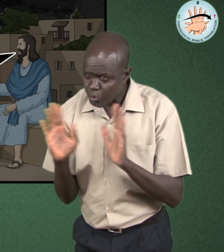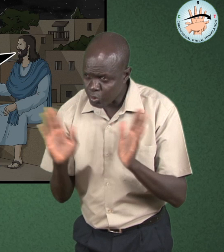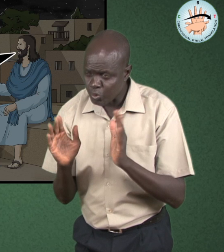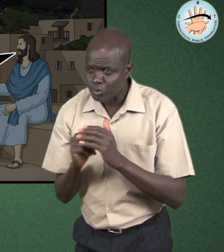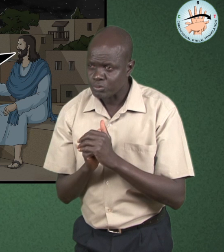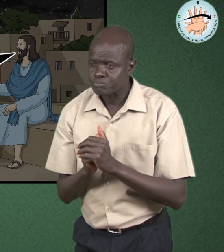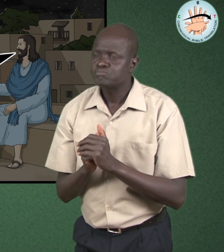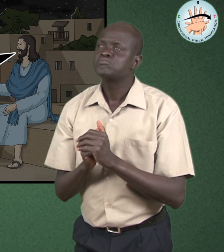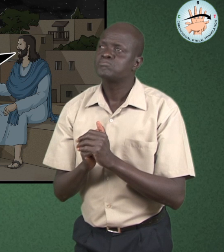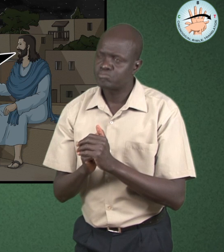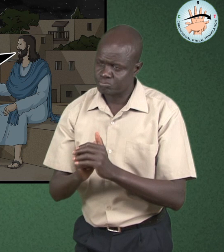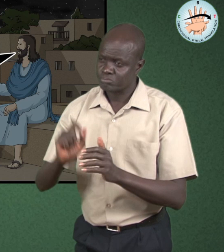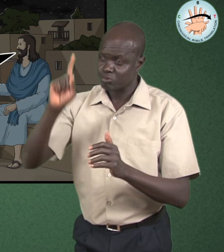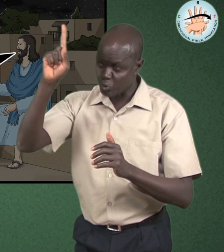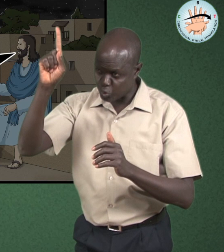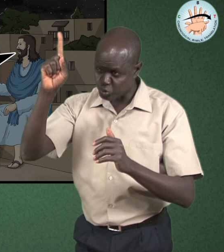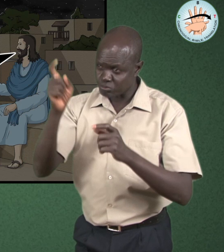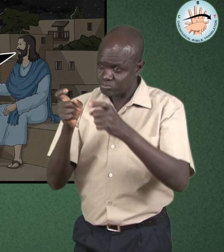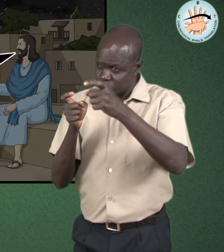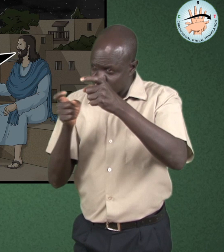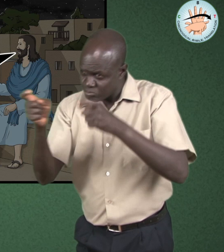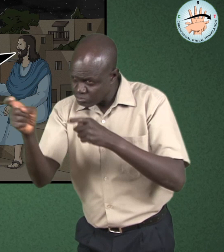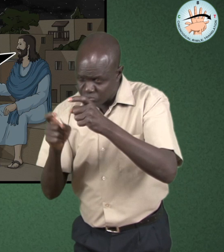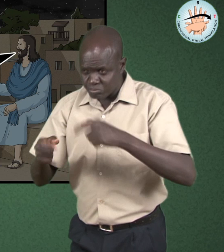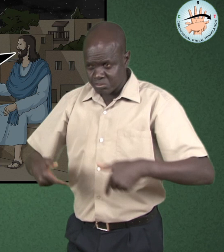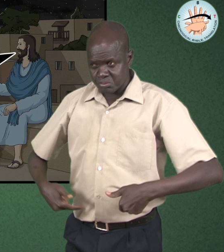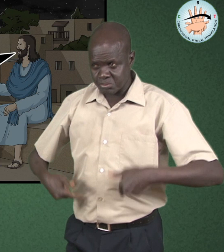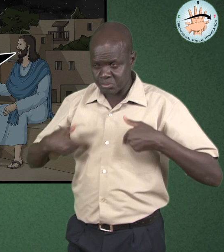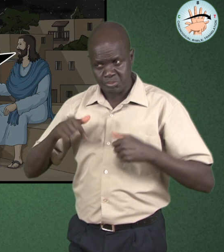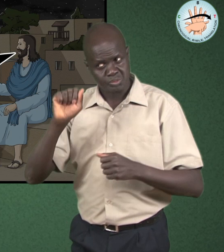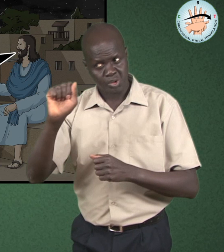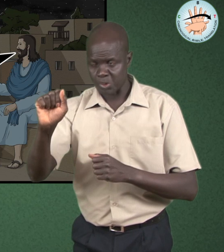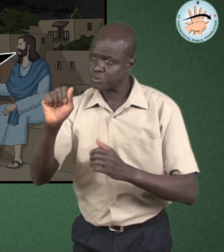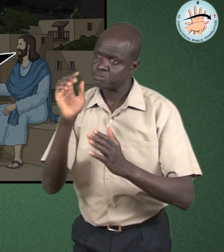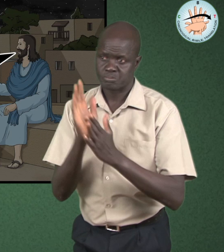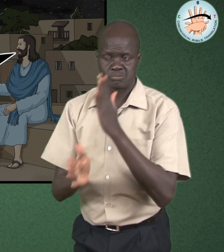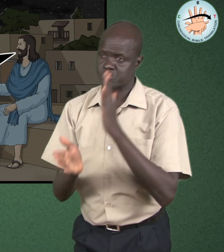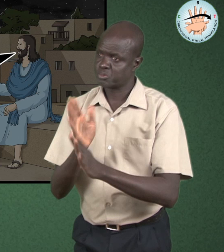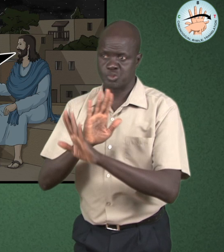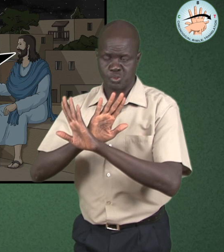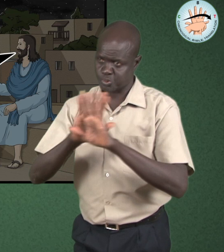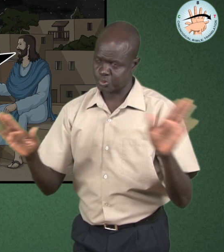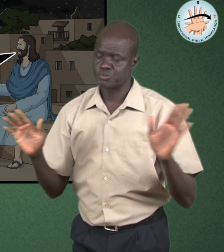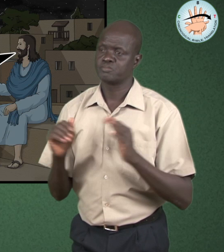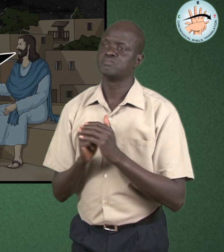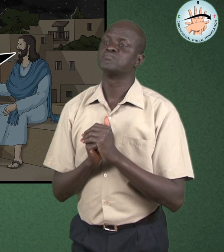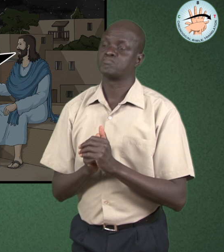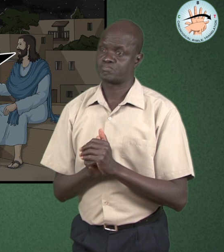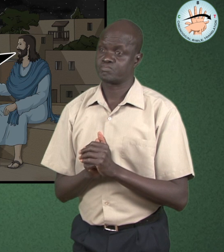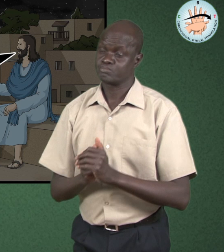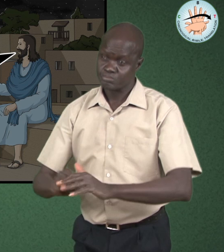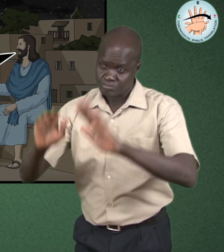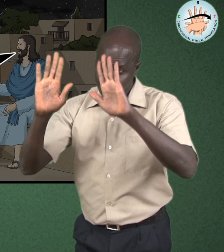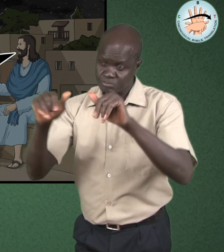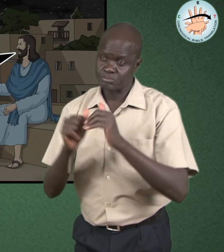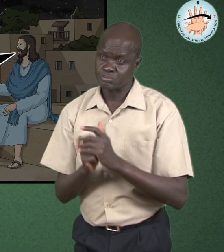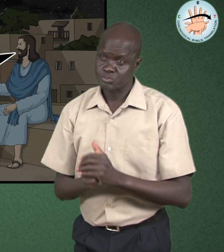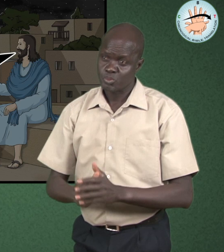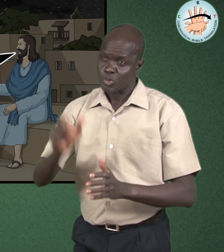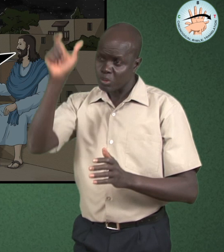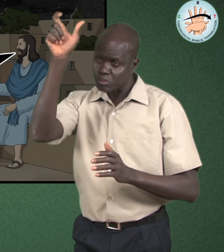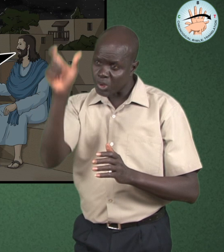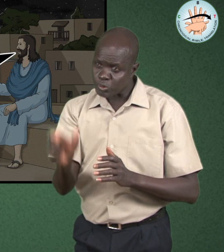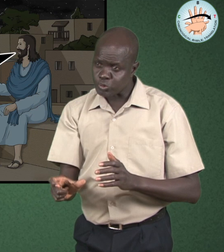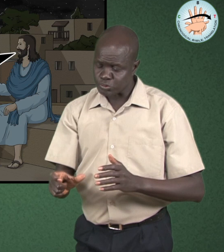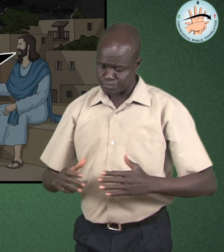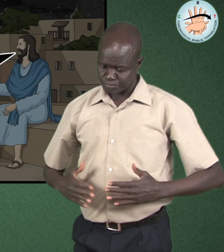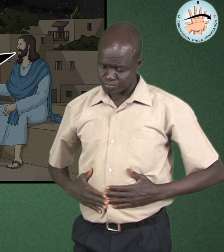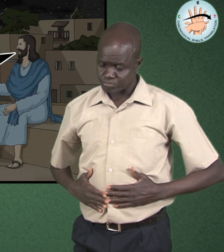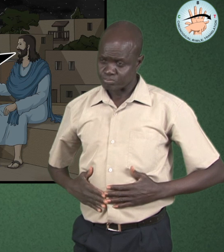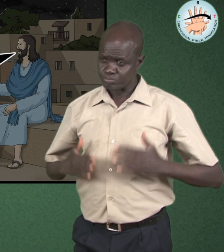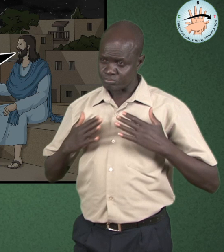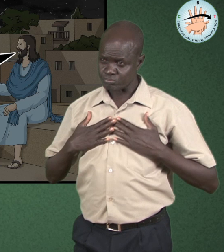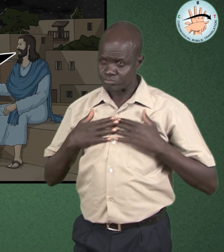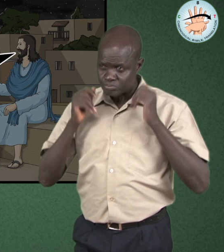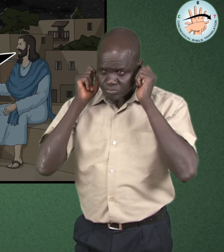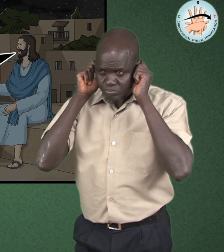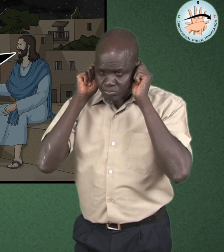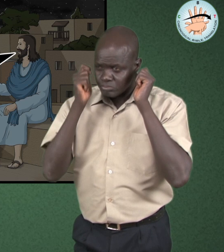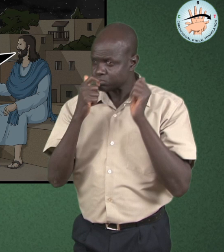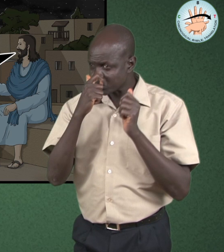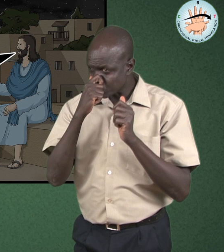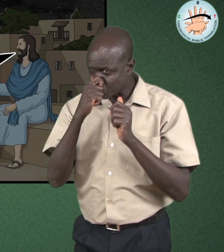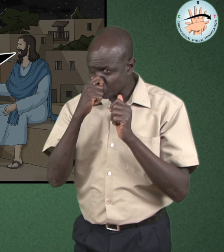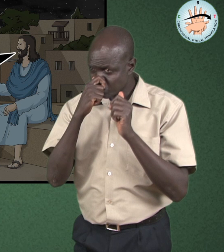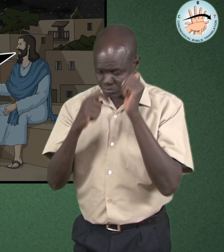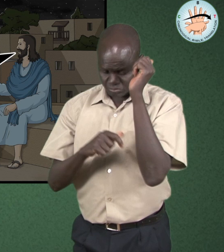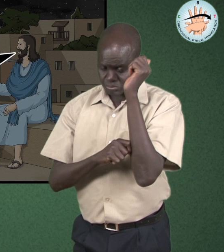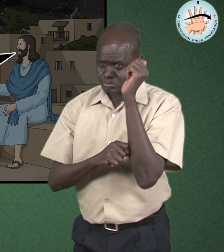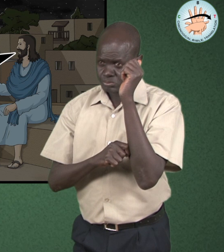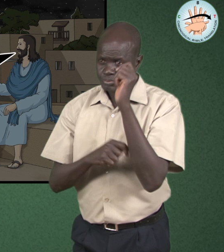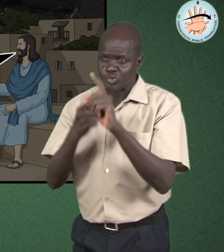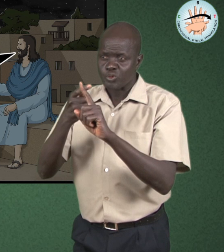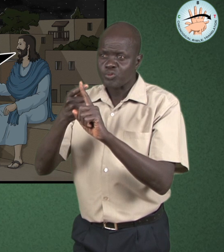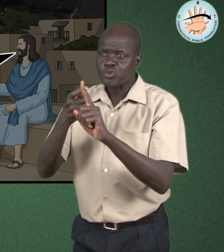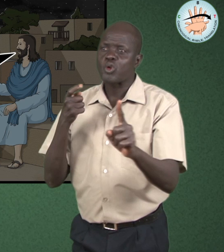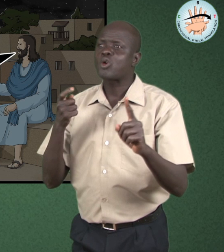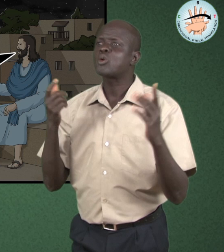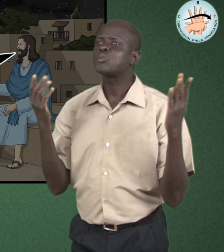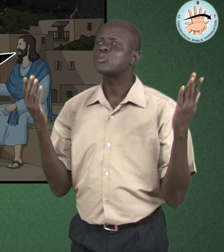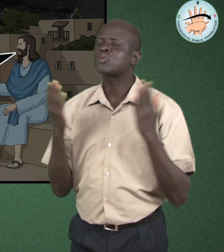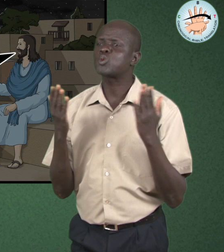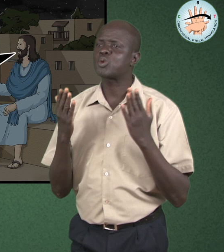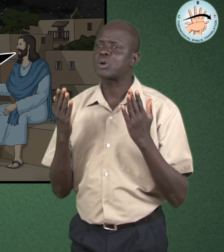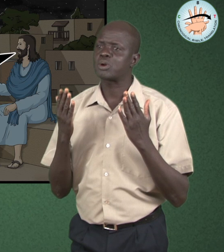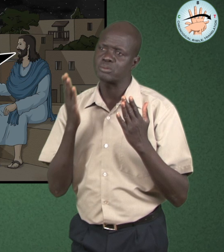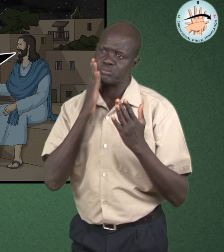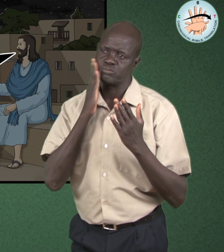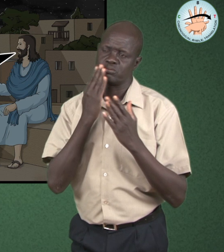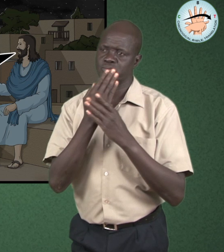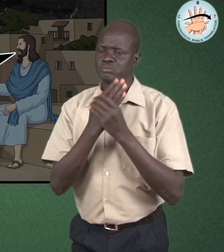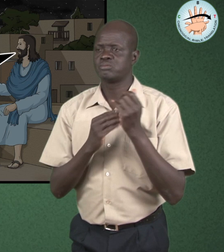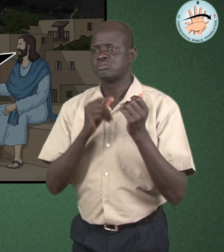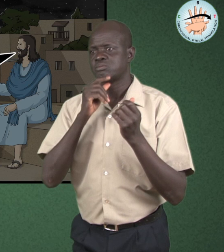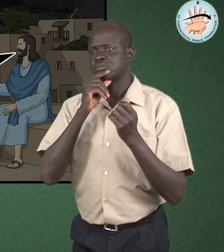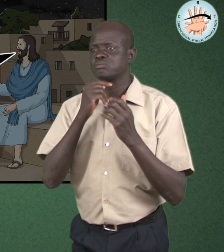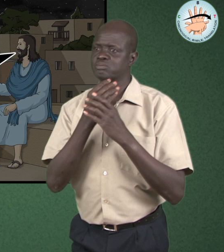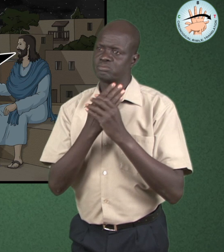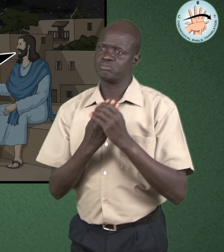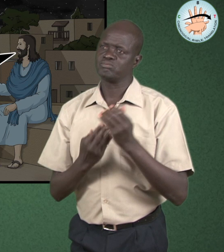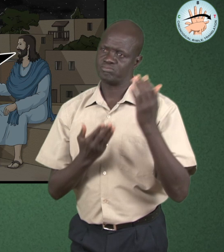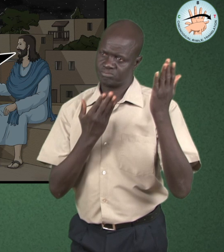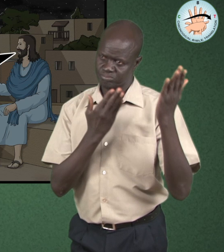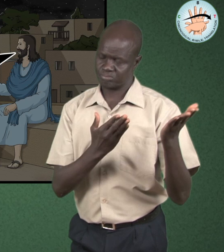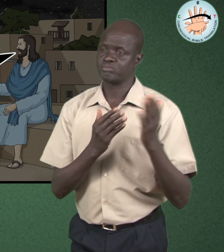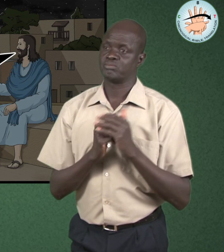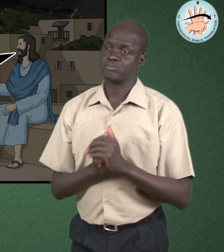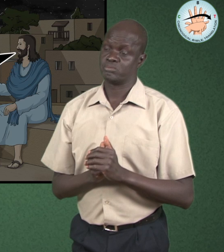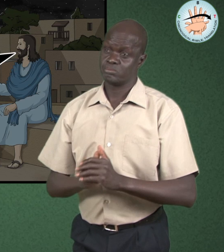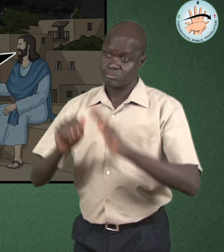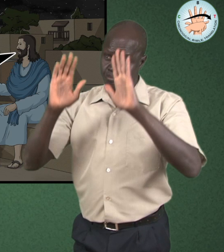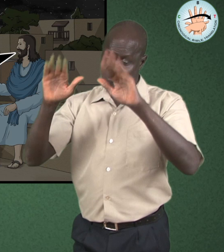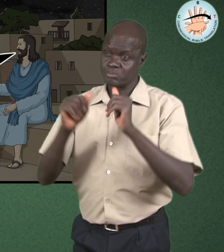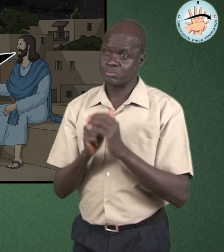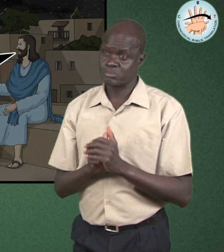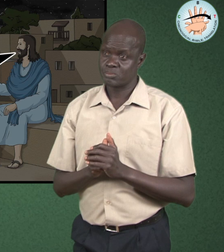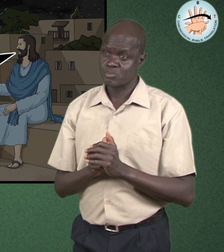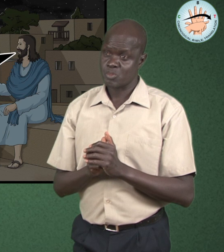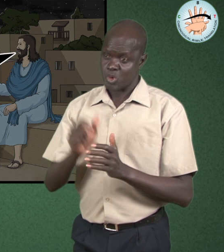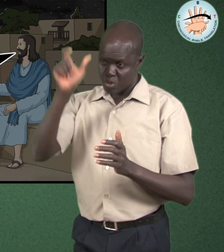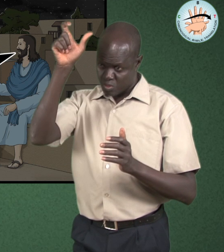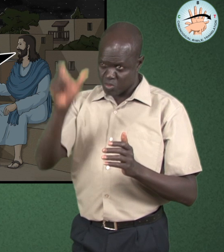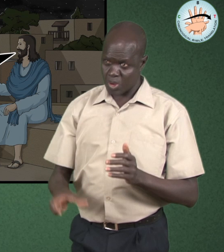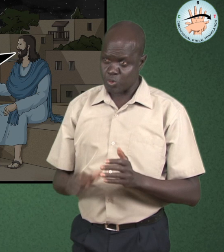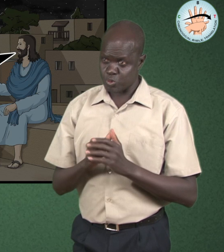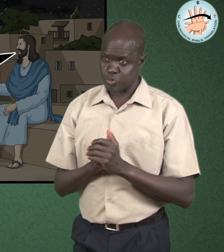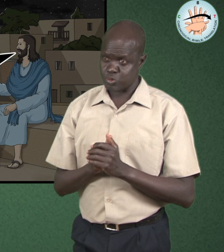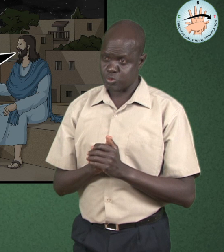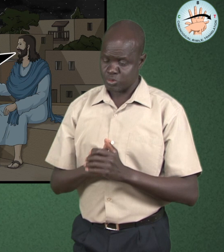Flesh is born of flesh, but spirit is born of the Spirit.